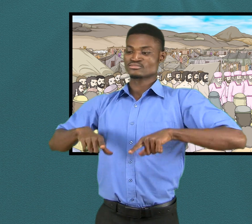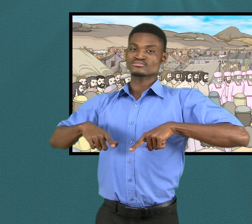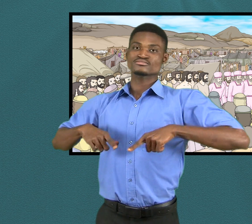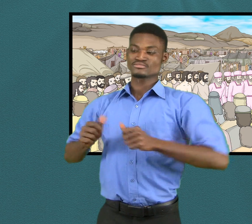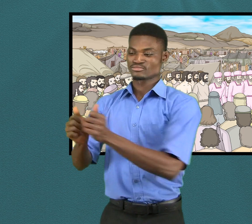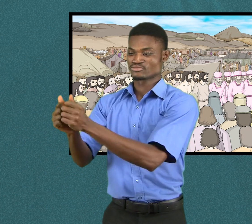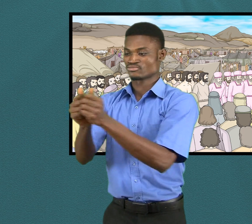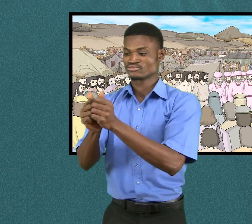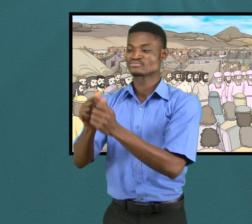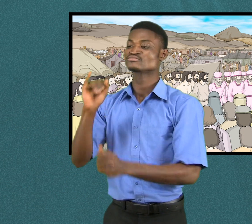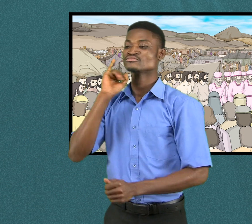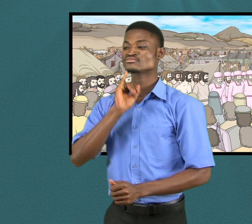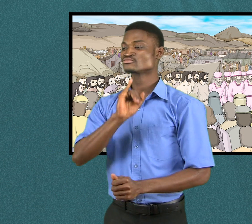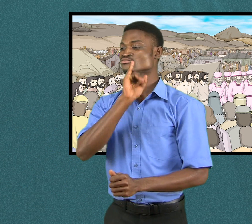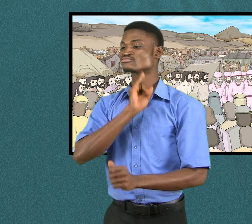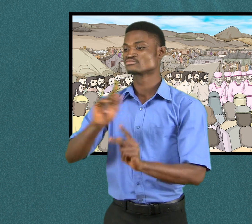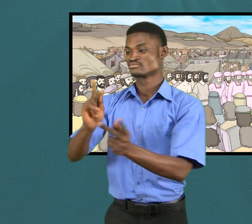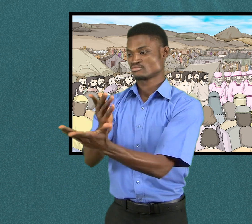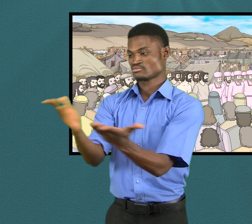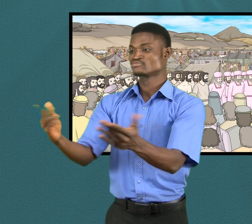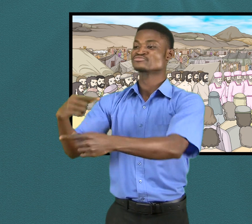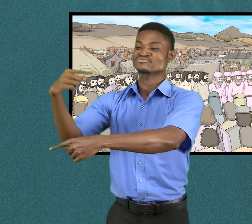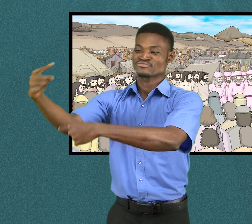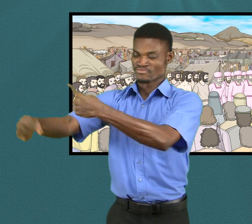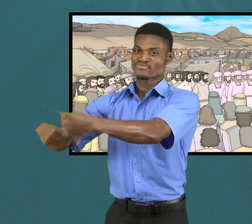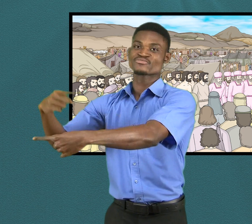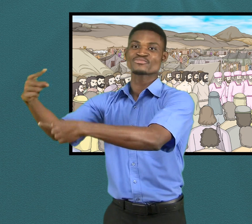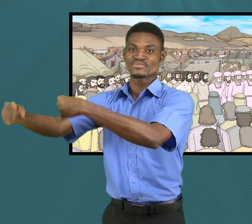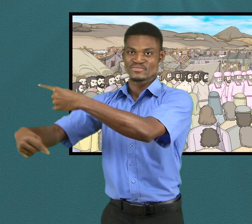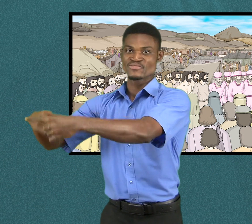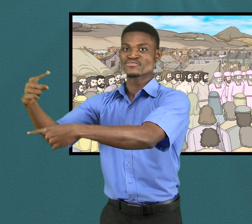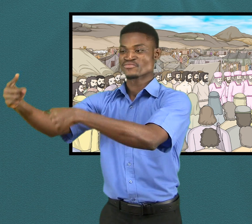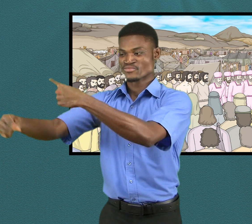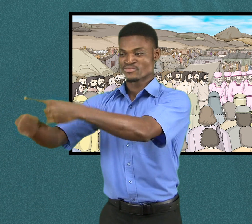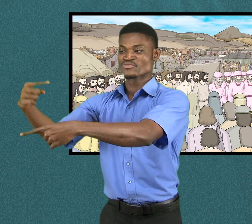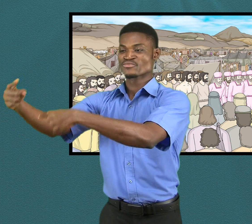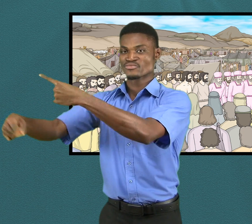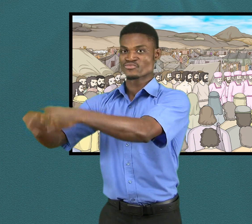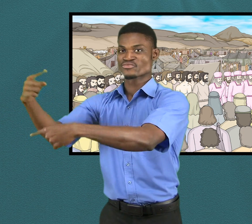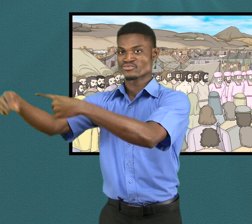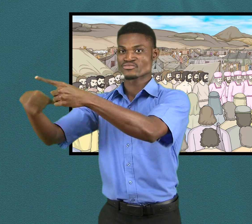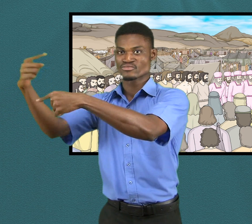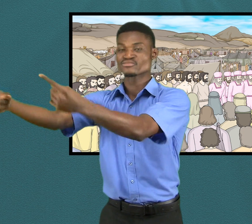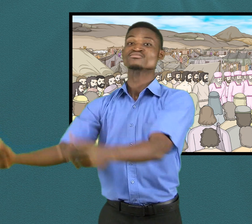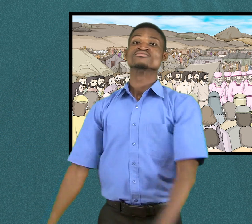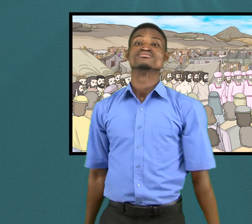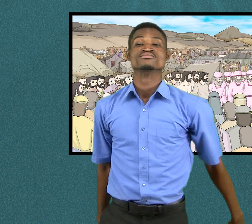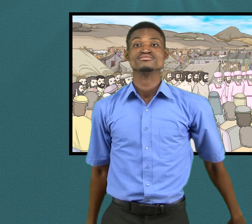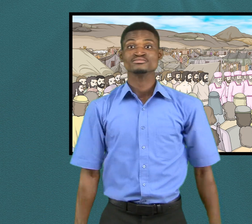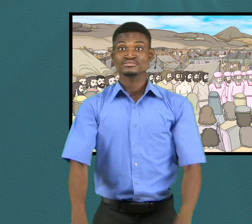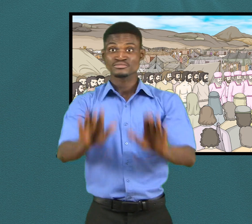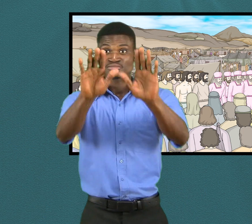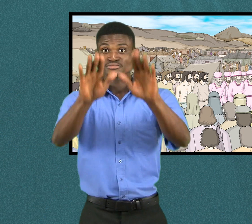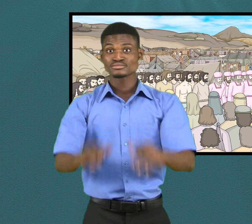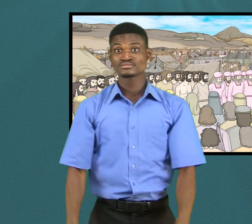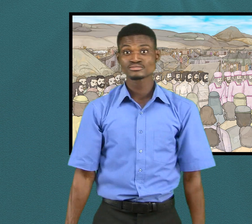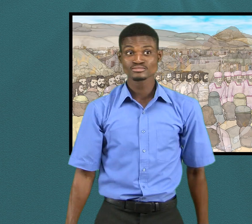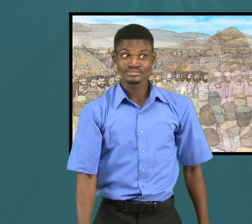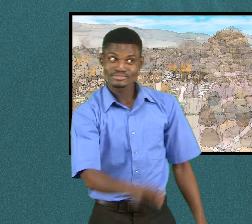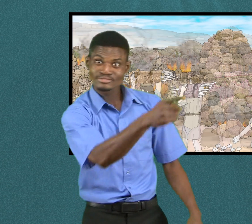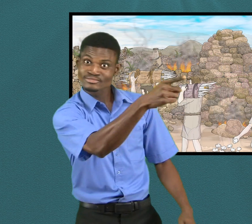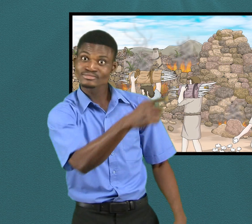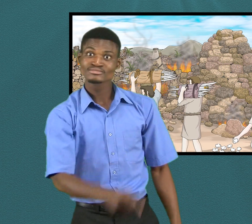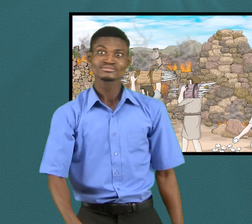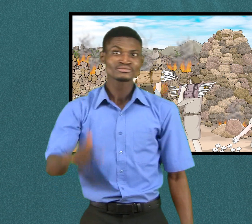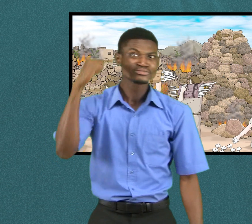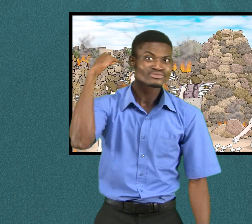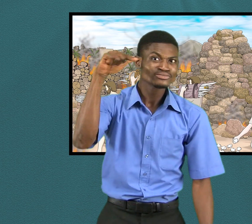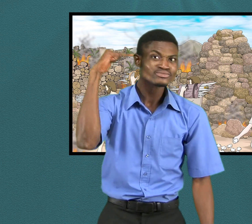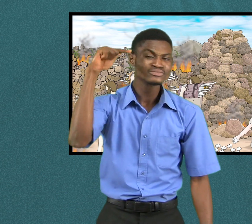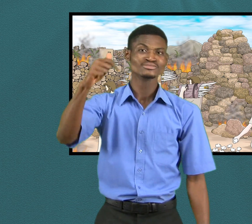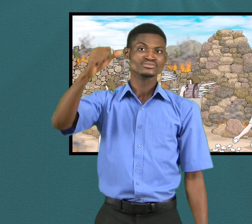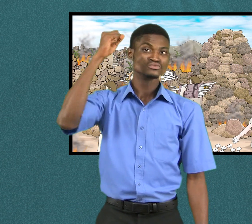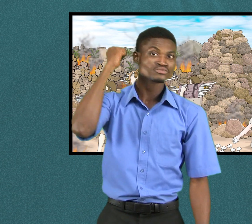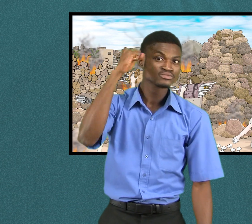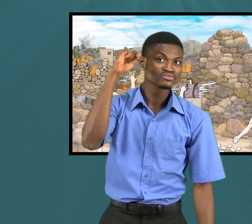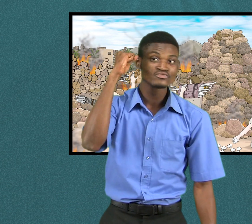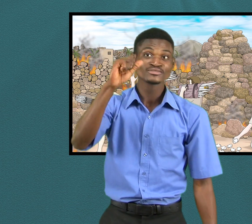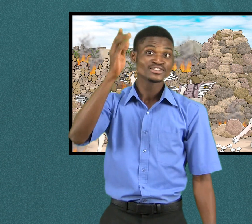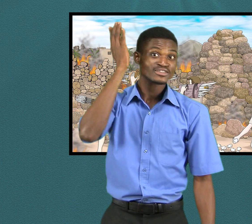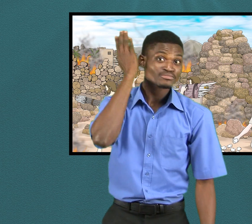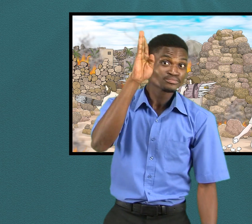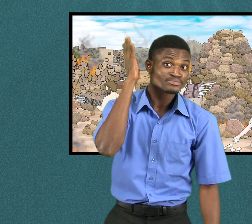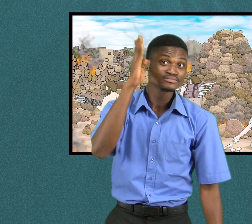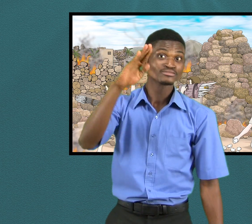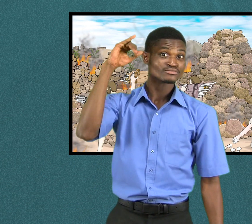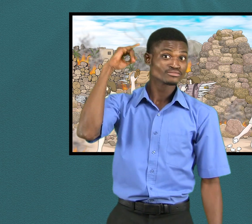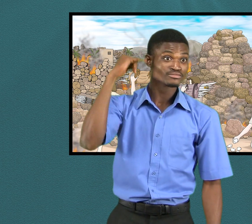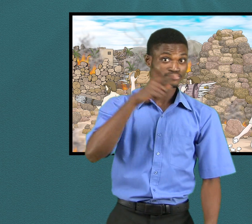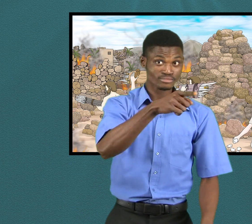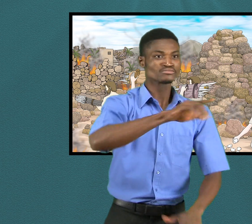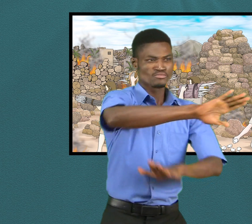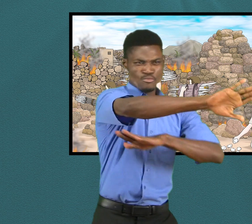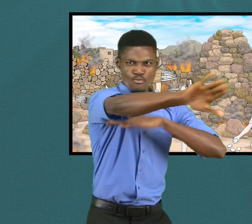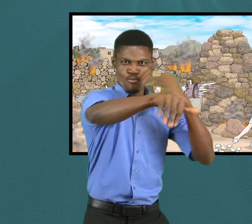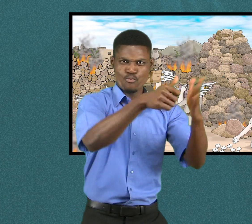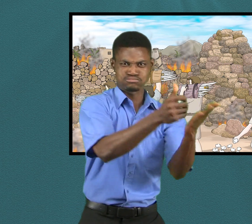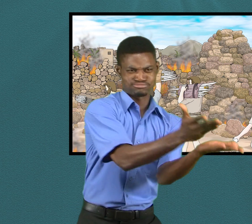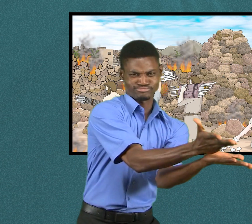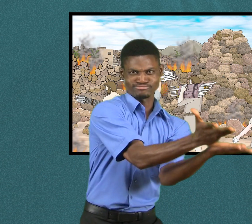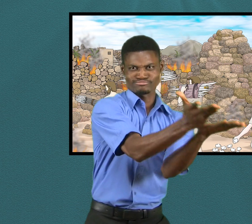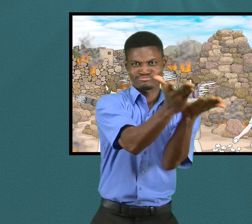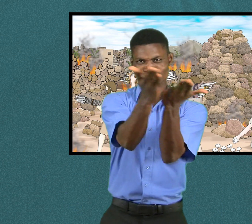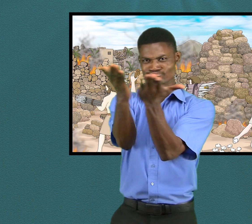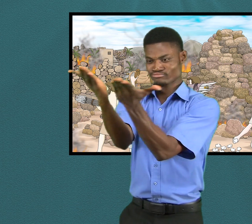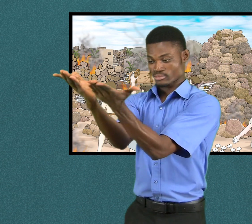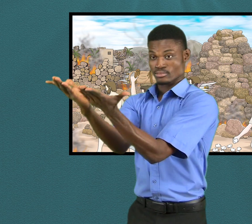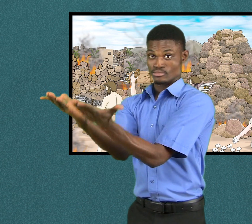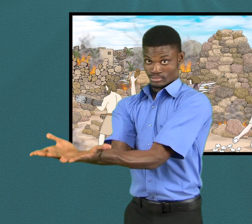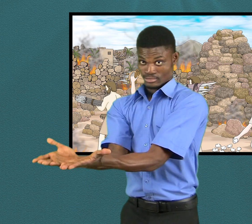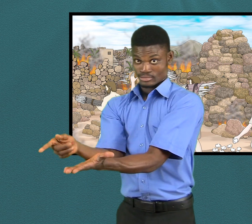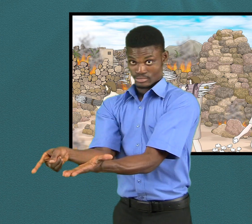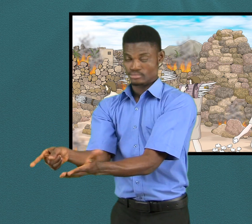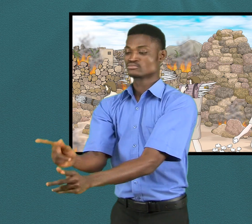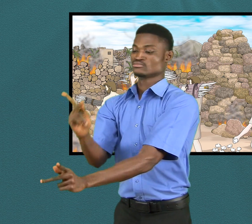So she has lived among the Israelites to this day.